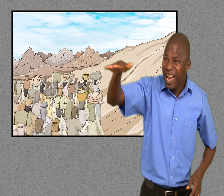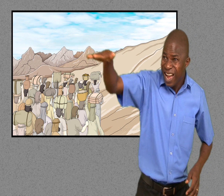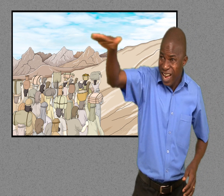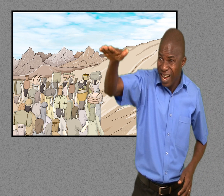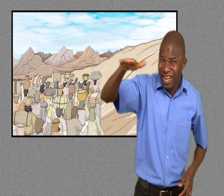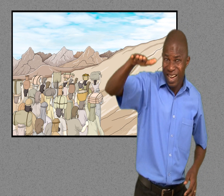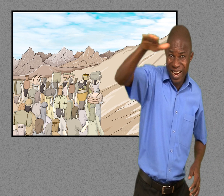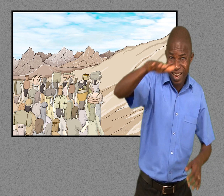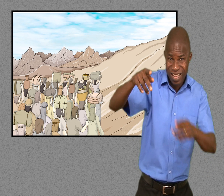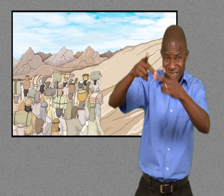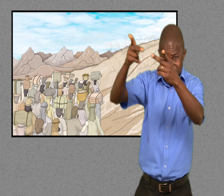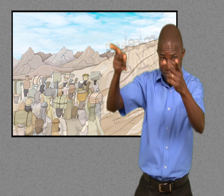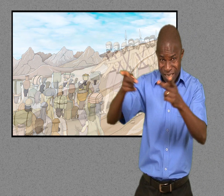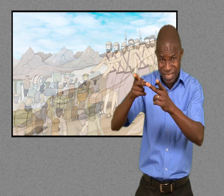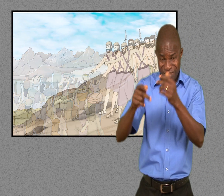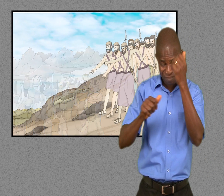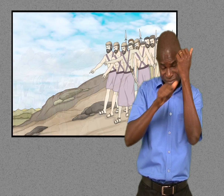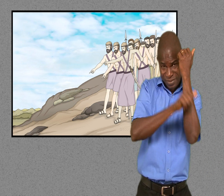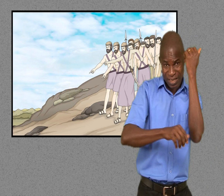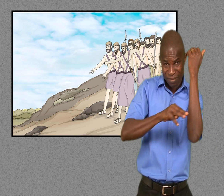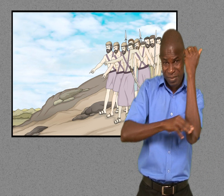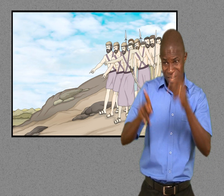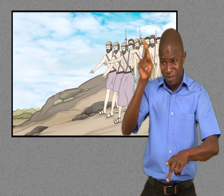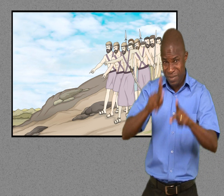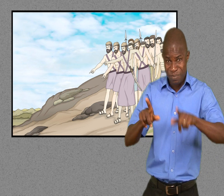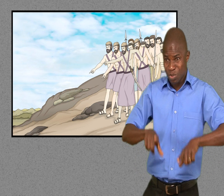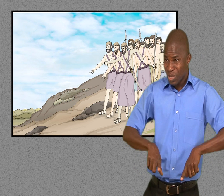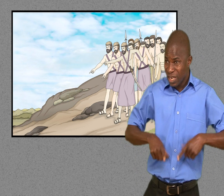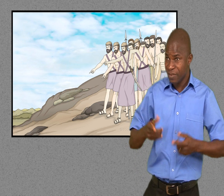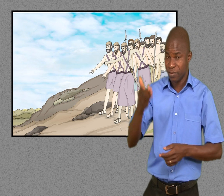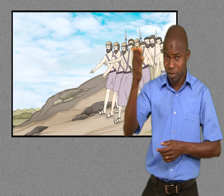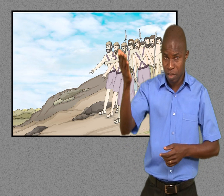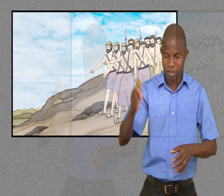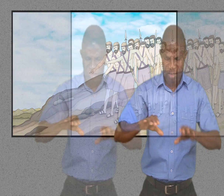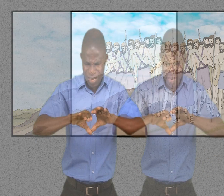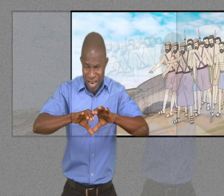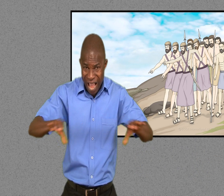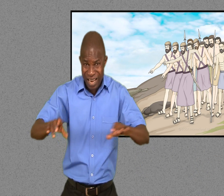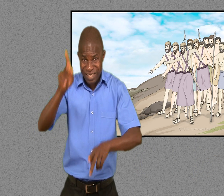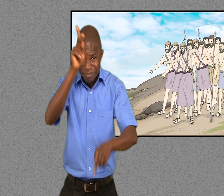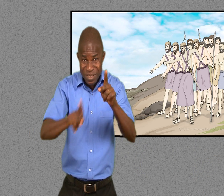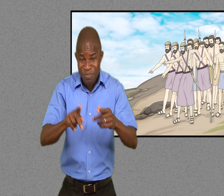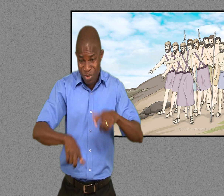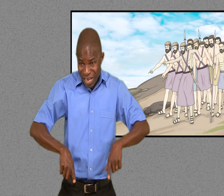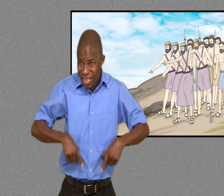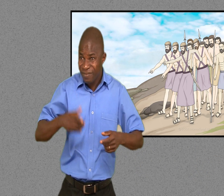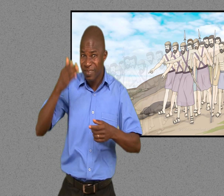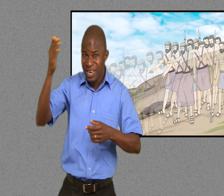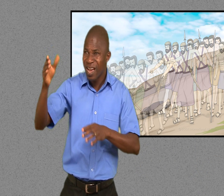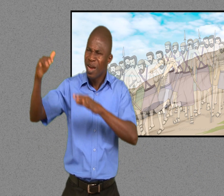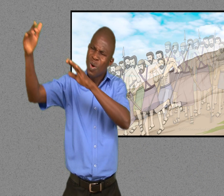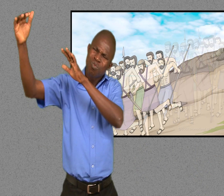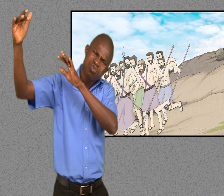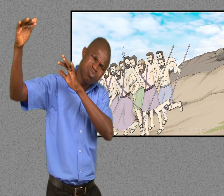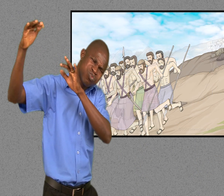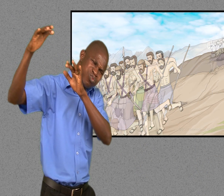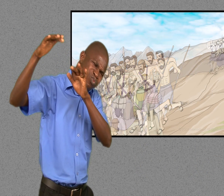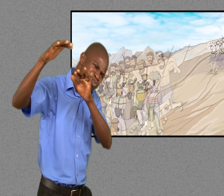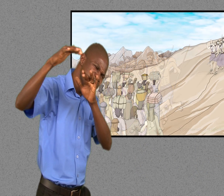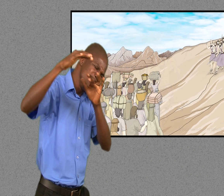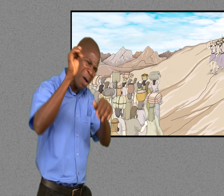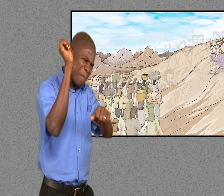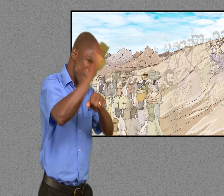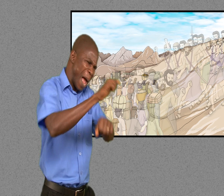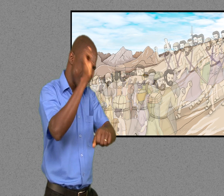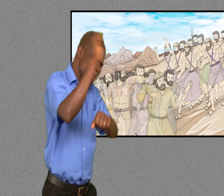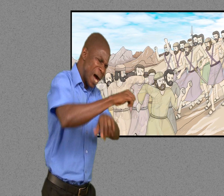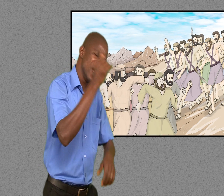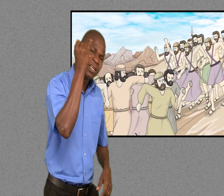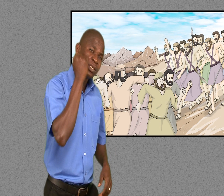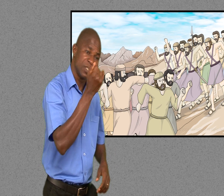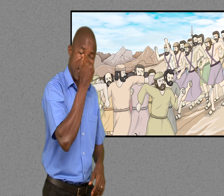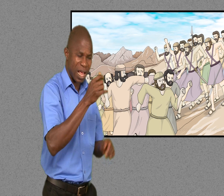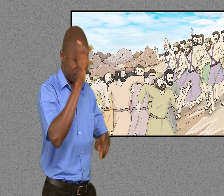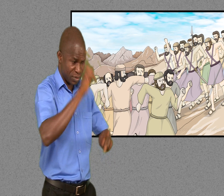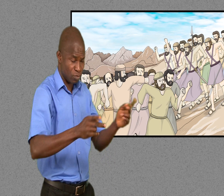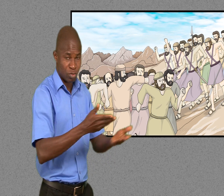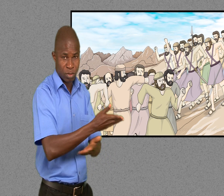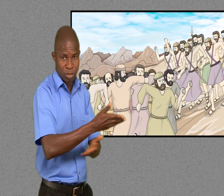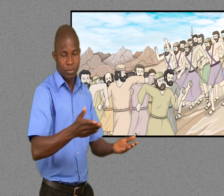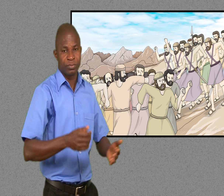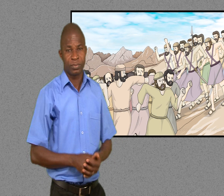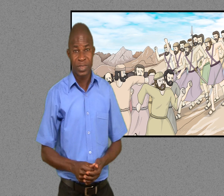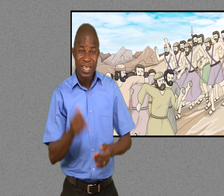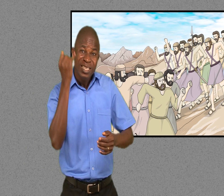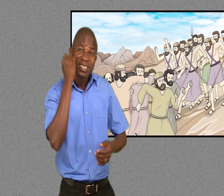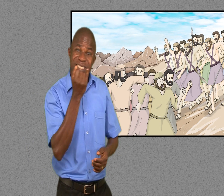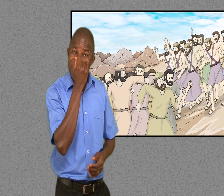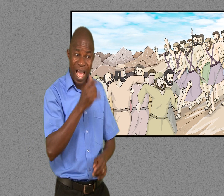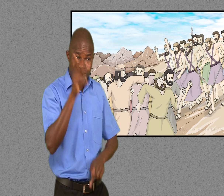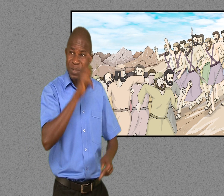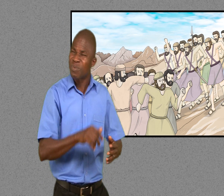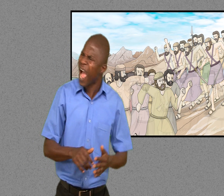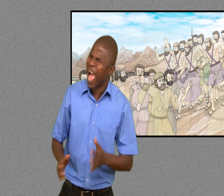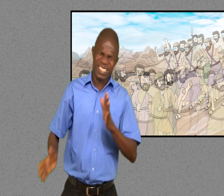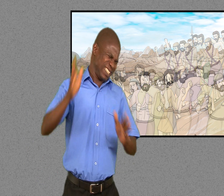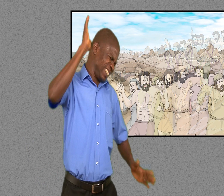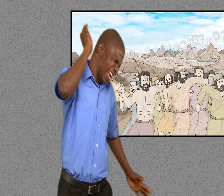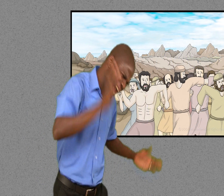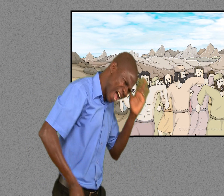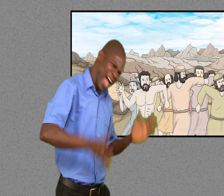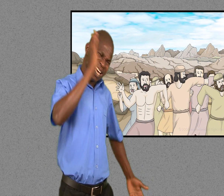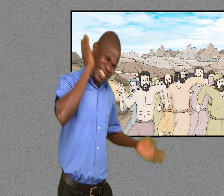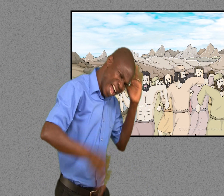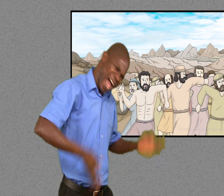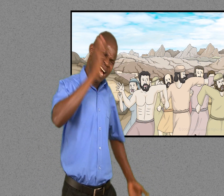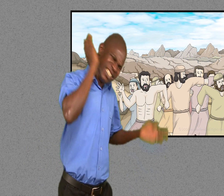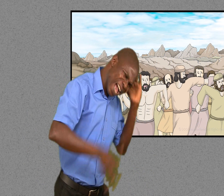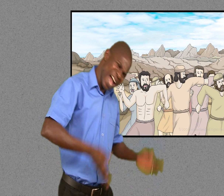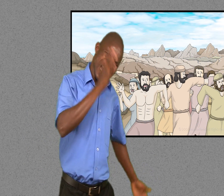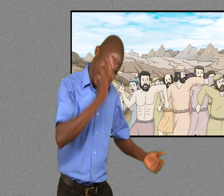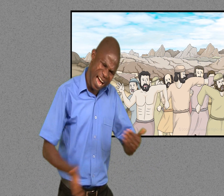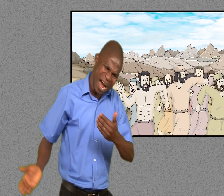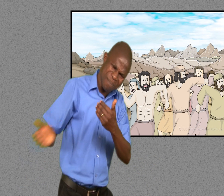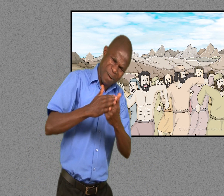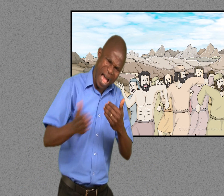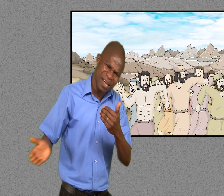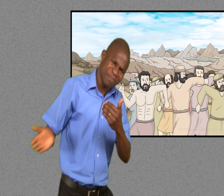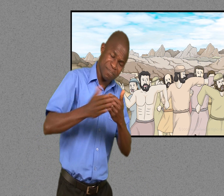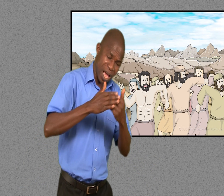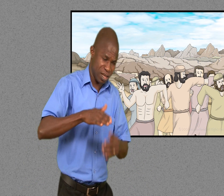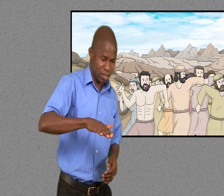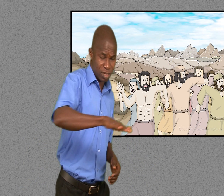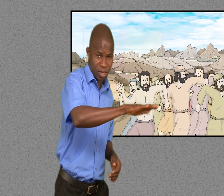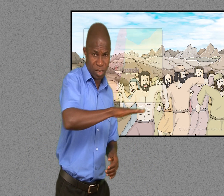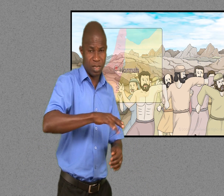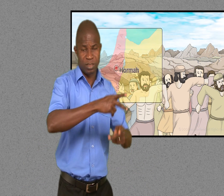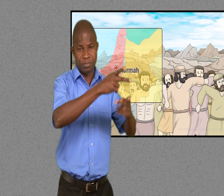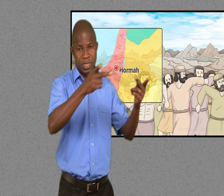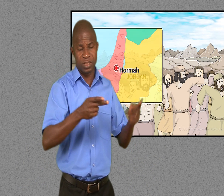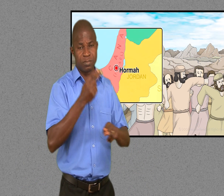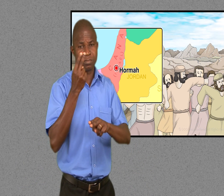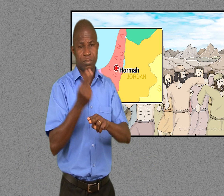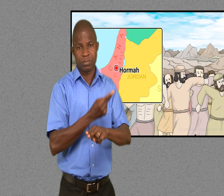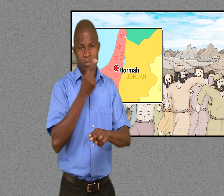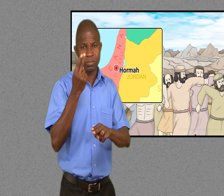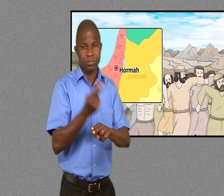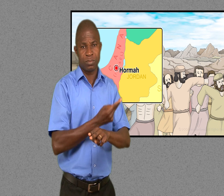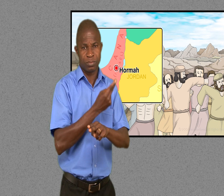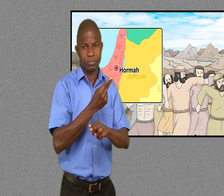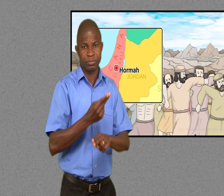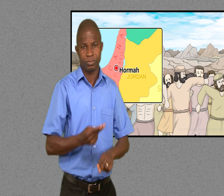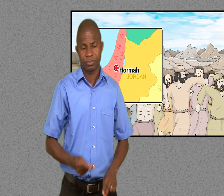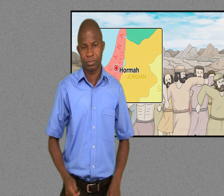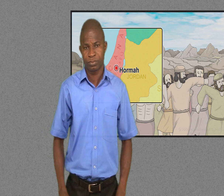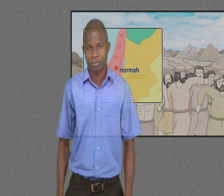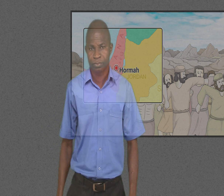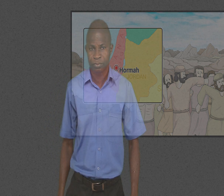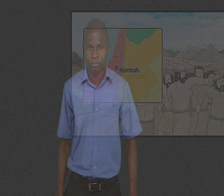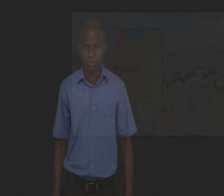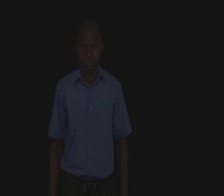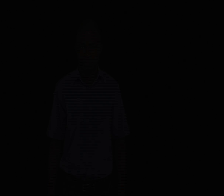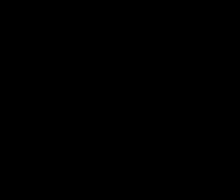Then the Amalekites and Canaanites who lived in that part of the hill country came down, attacked them, and routed them all the way to Hormah.